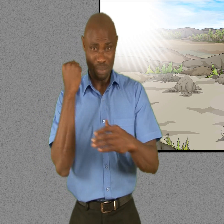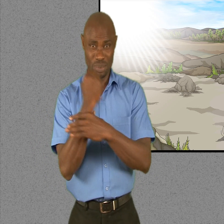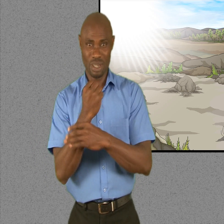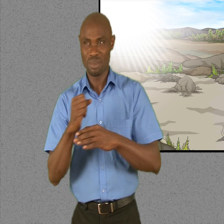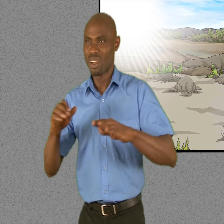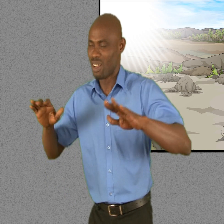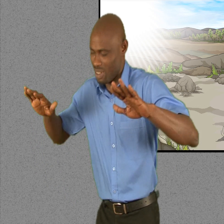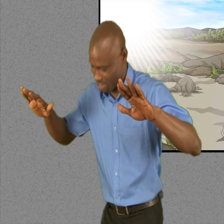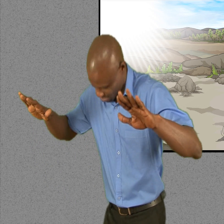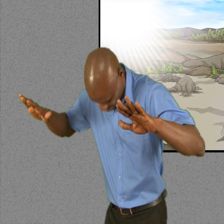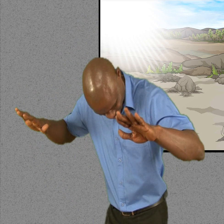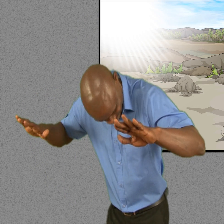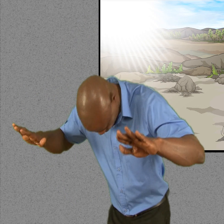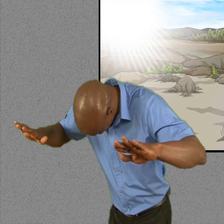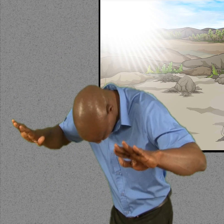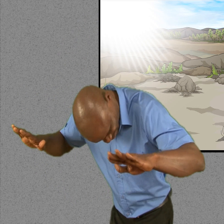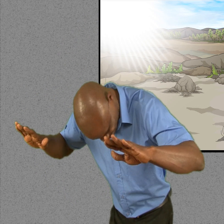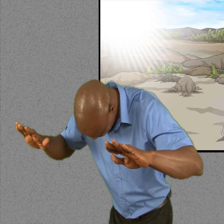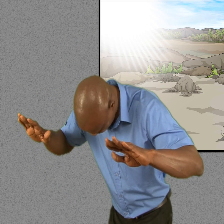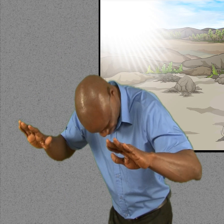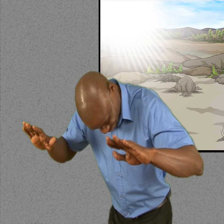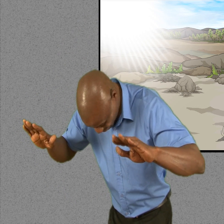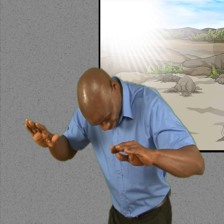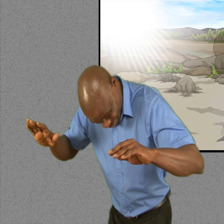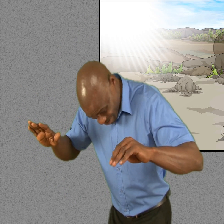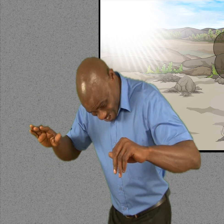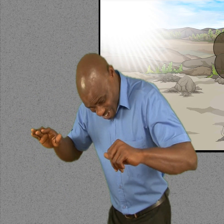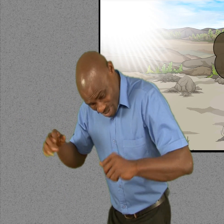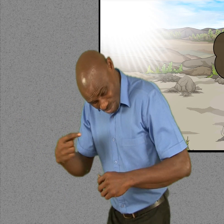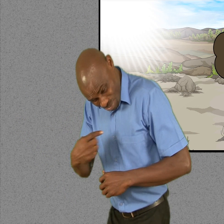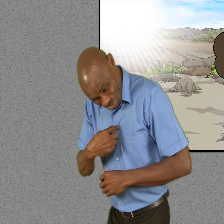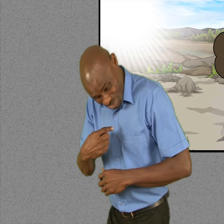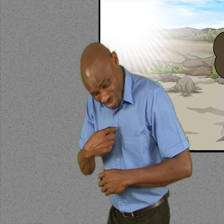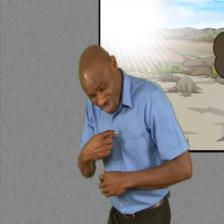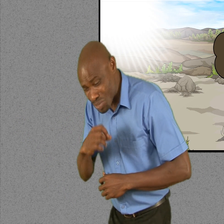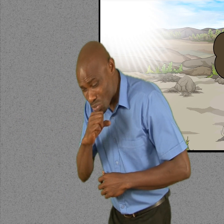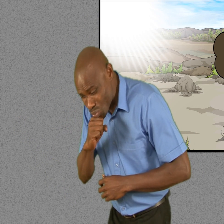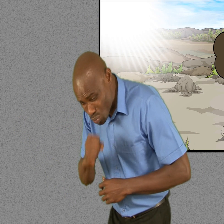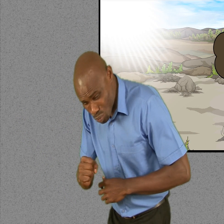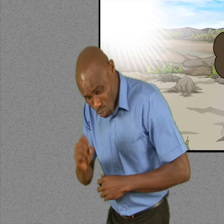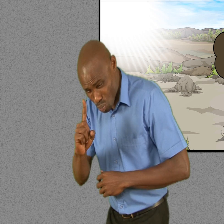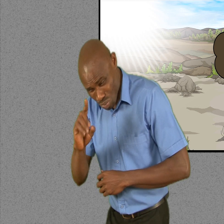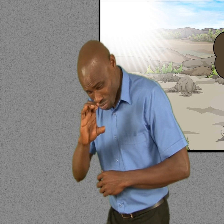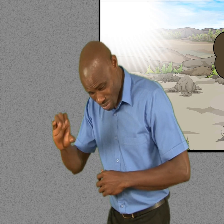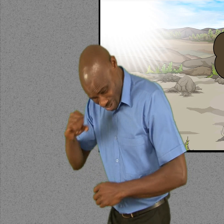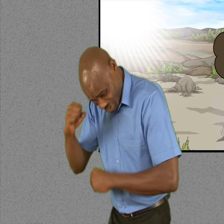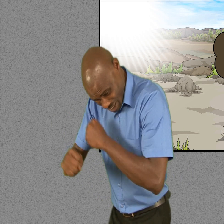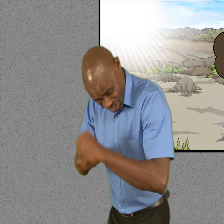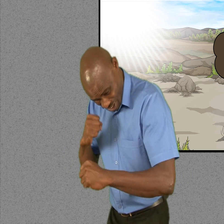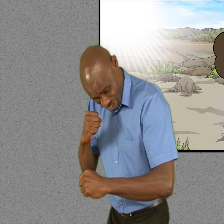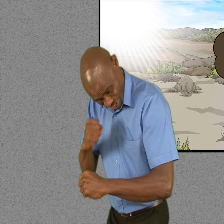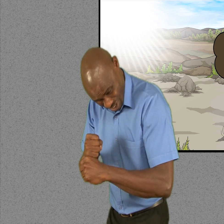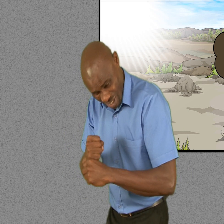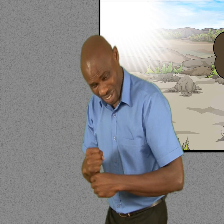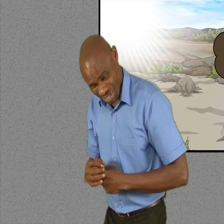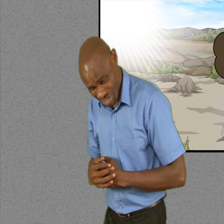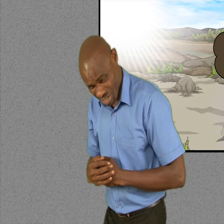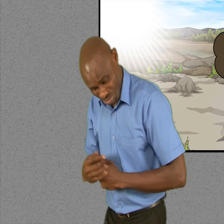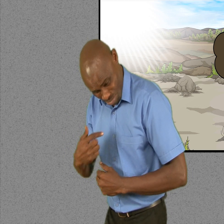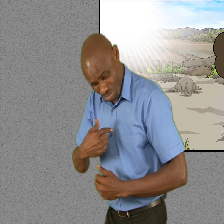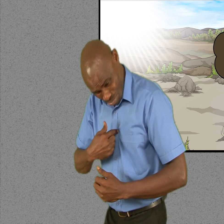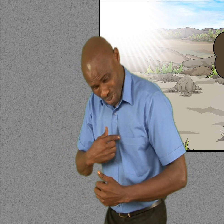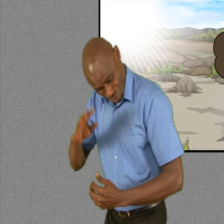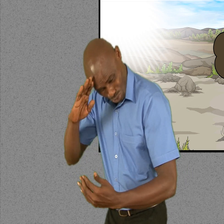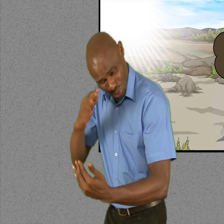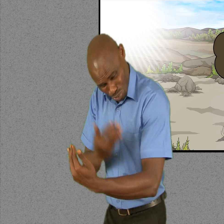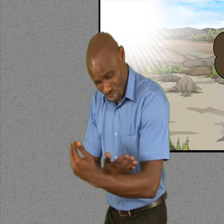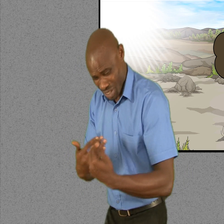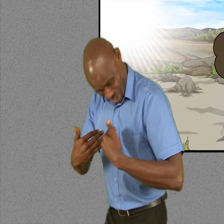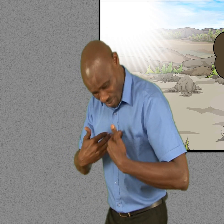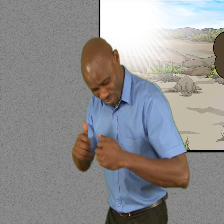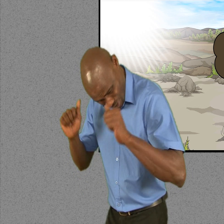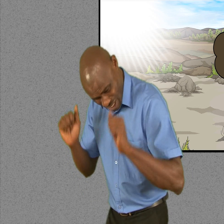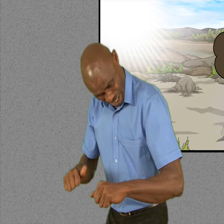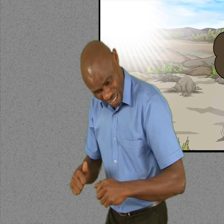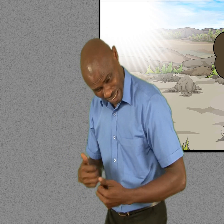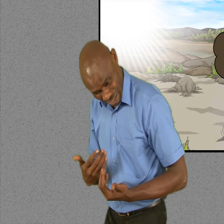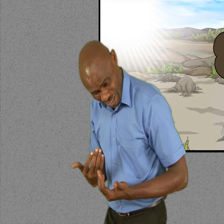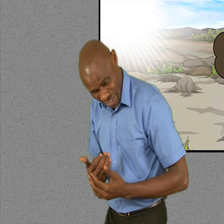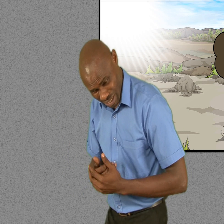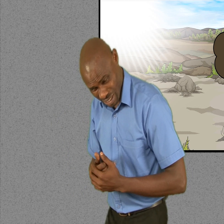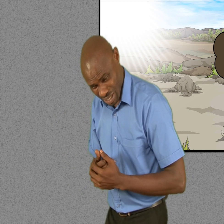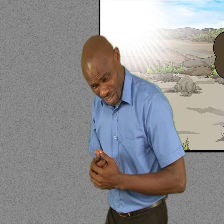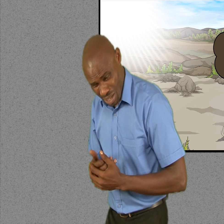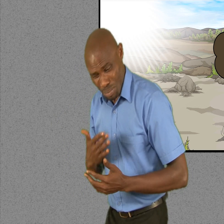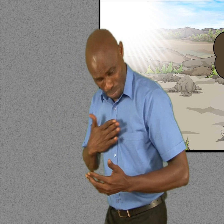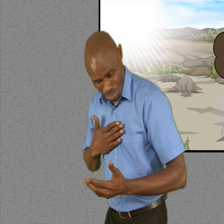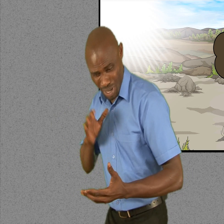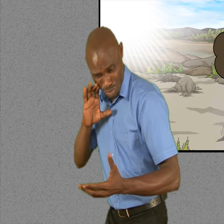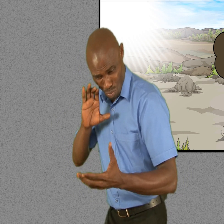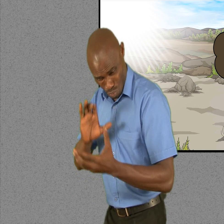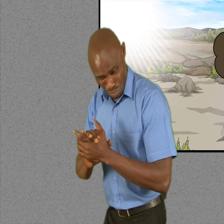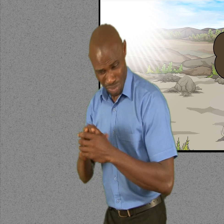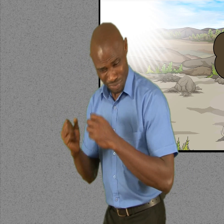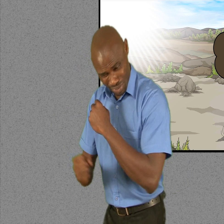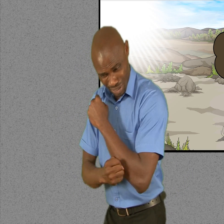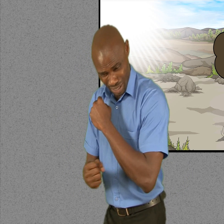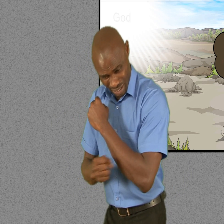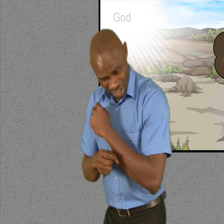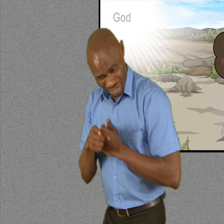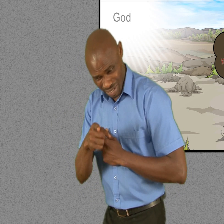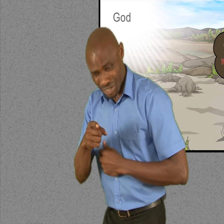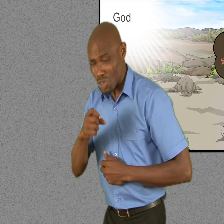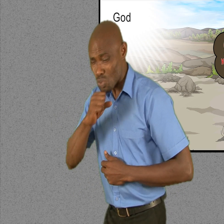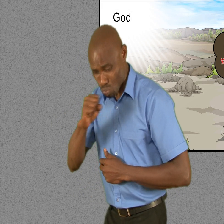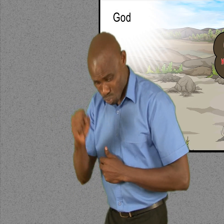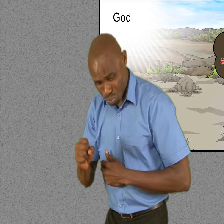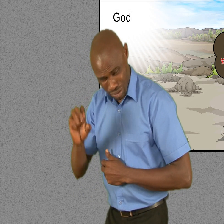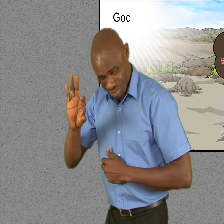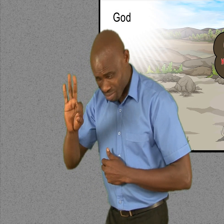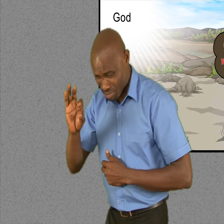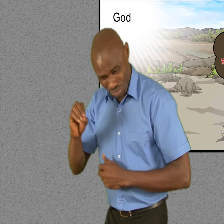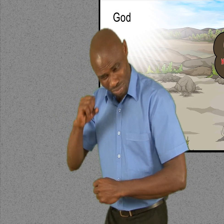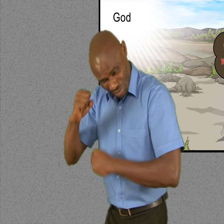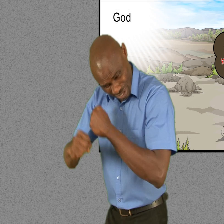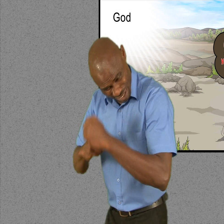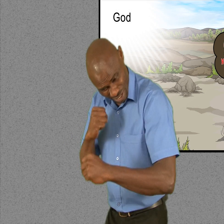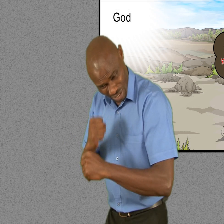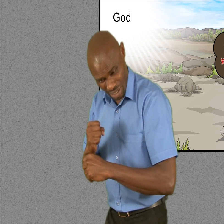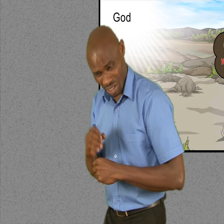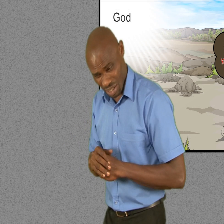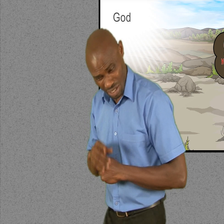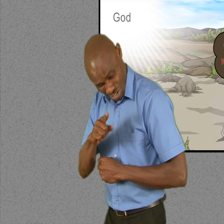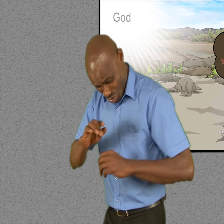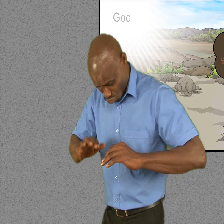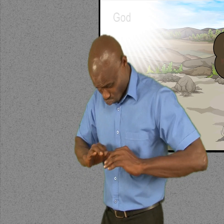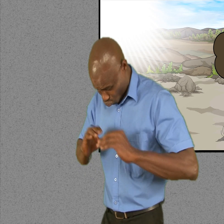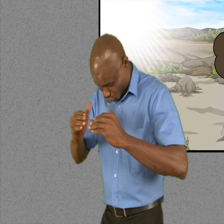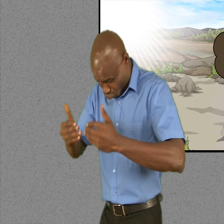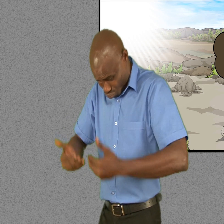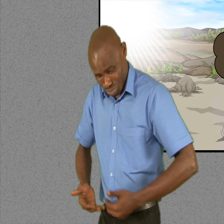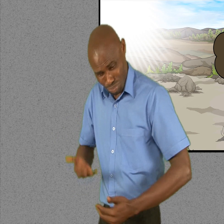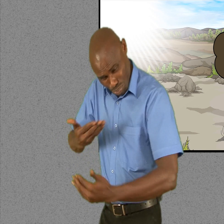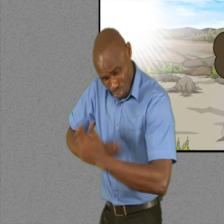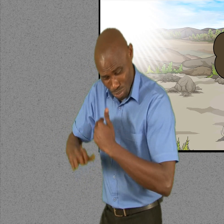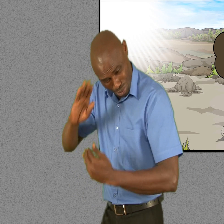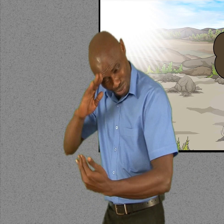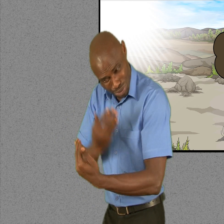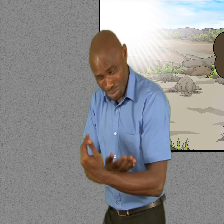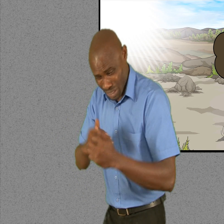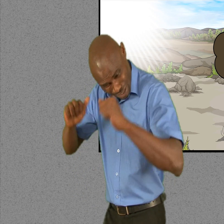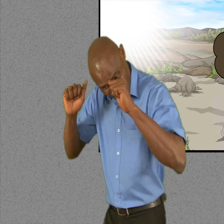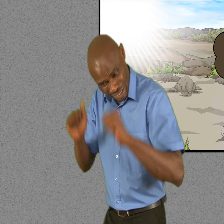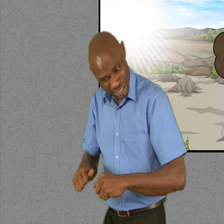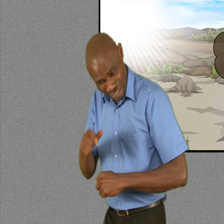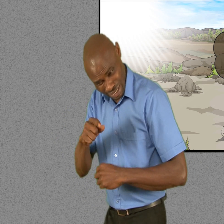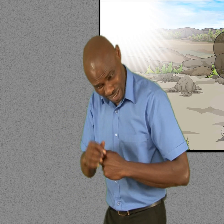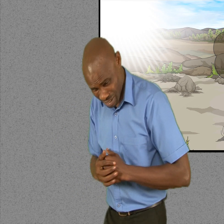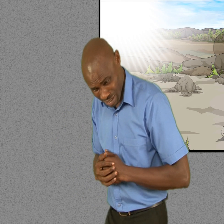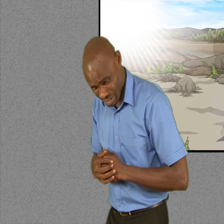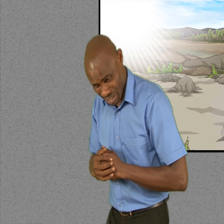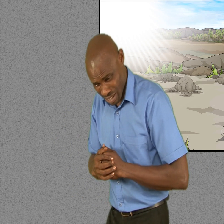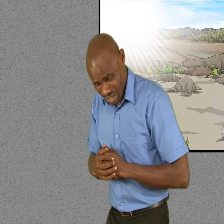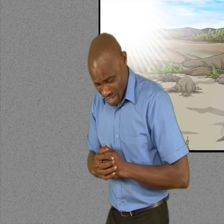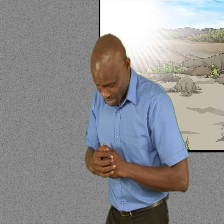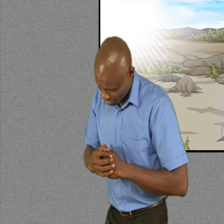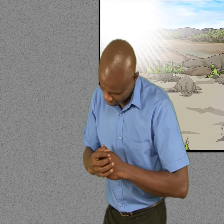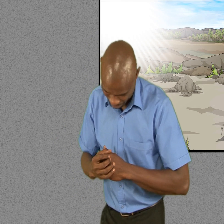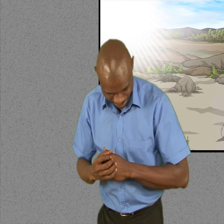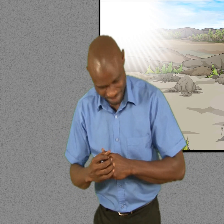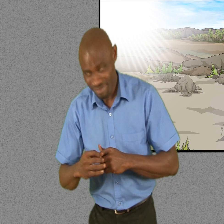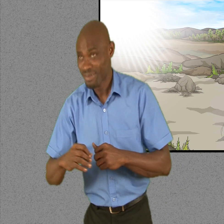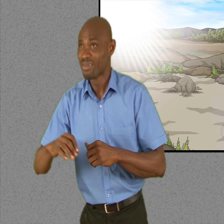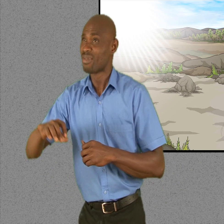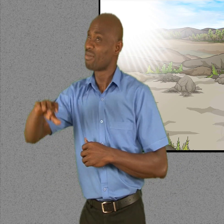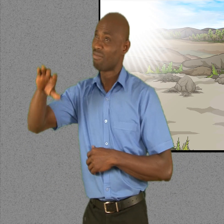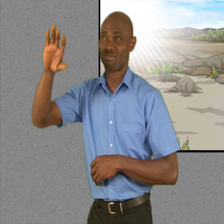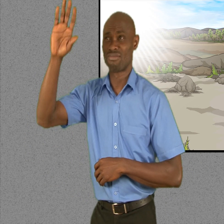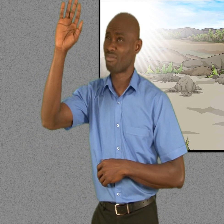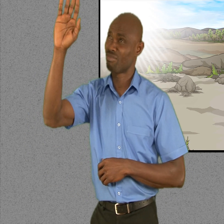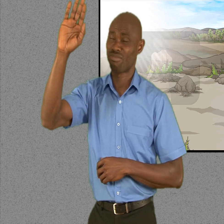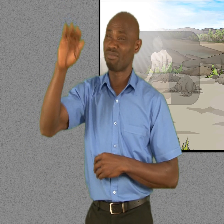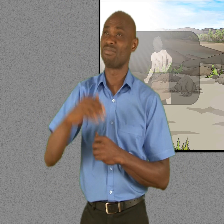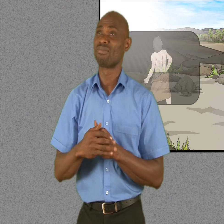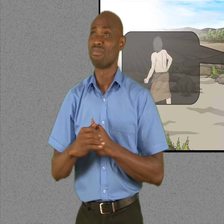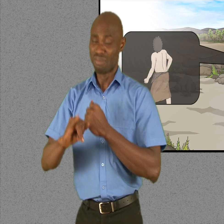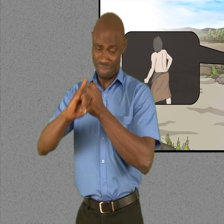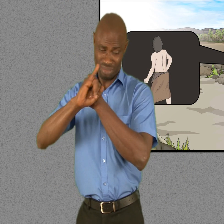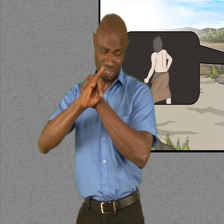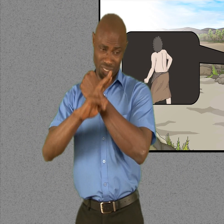Then he laughed and said to himself, “Can a child be born to a man who is a hundred years old? Can Sarah give birth at the age of ninety?”